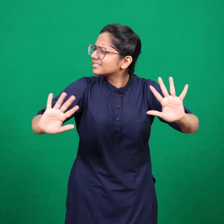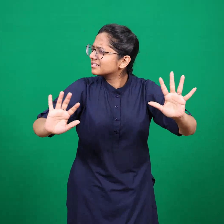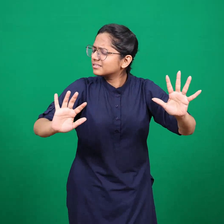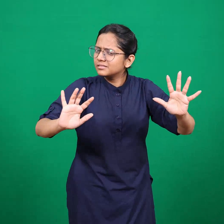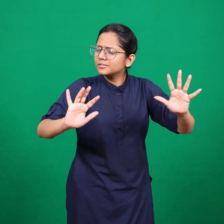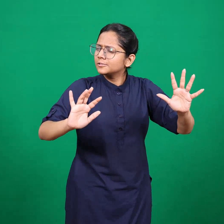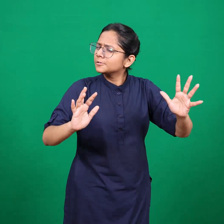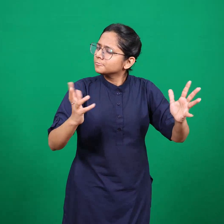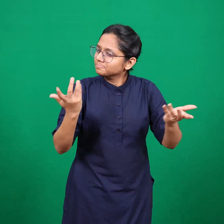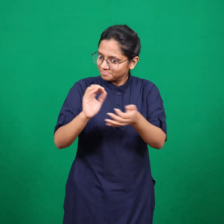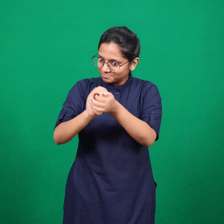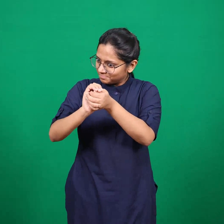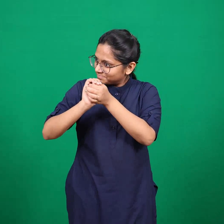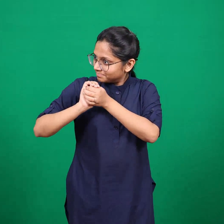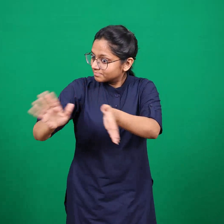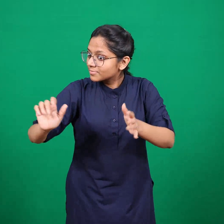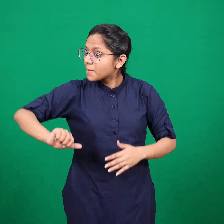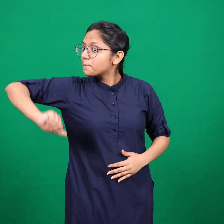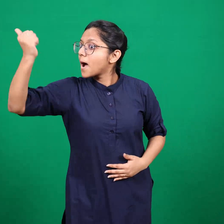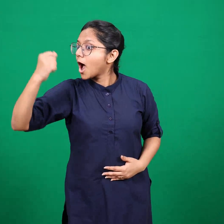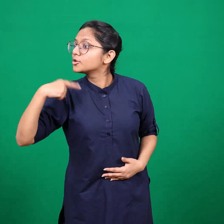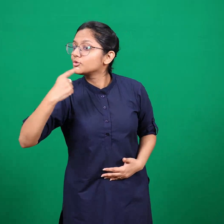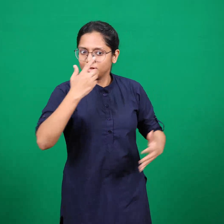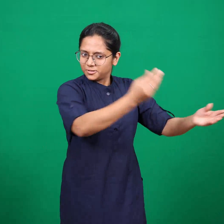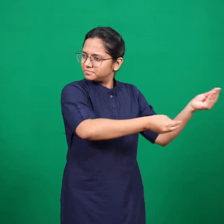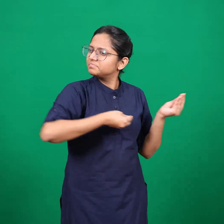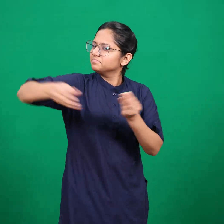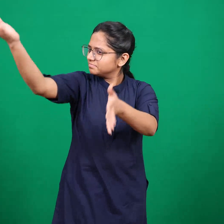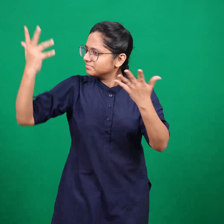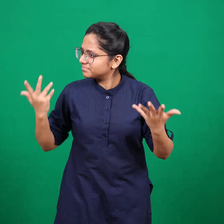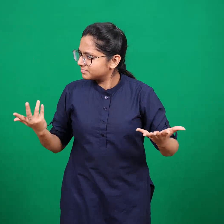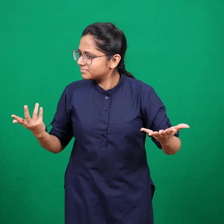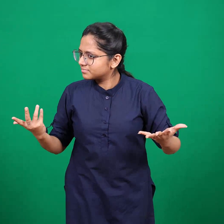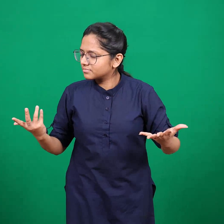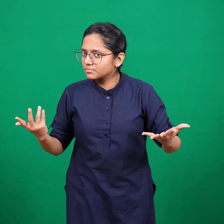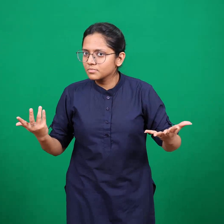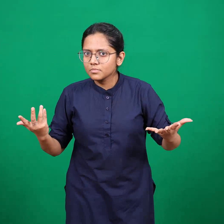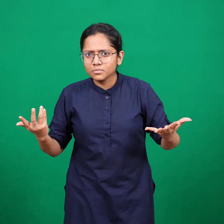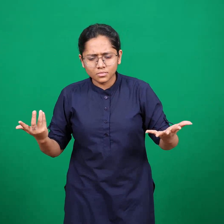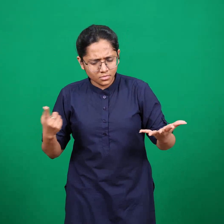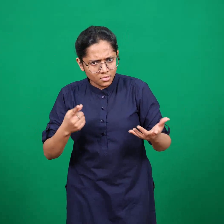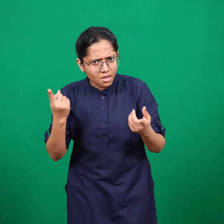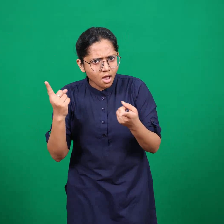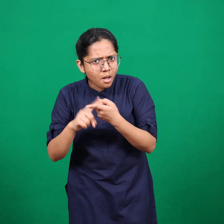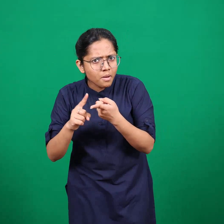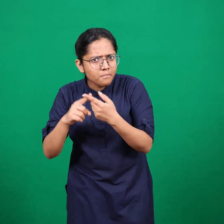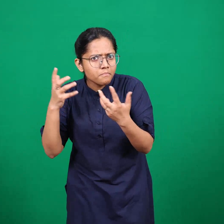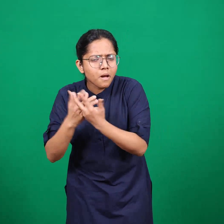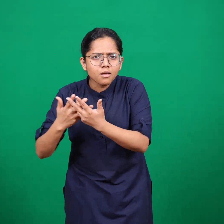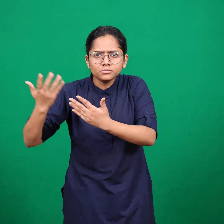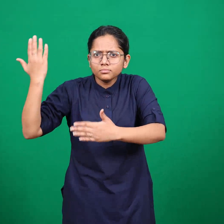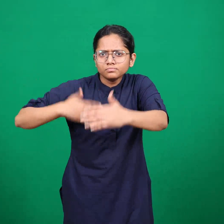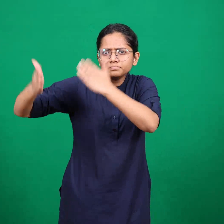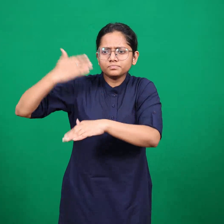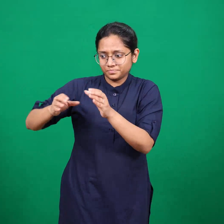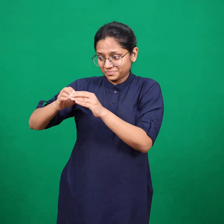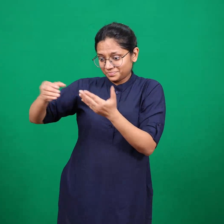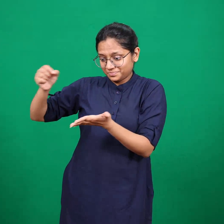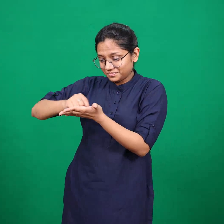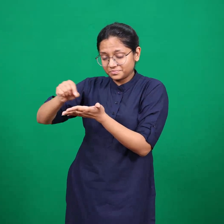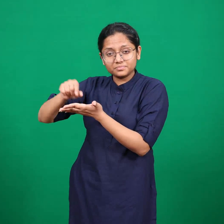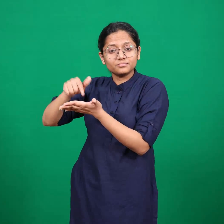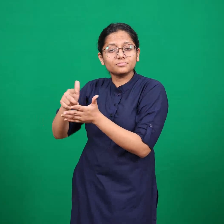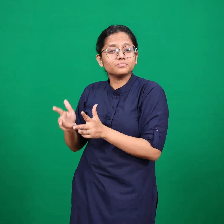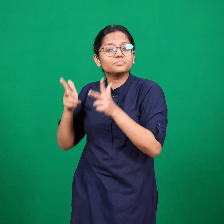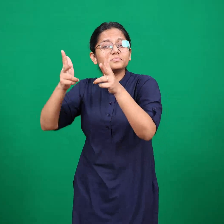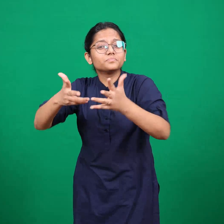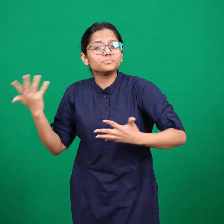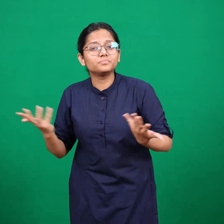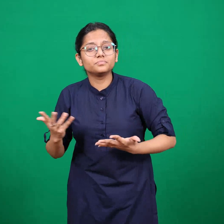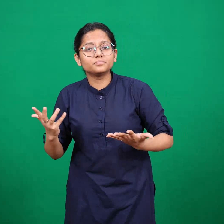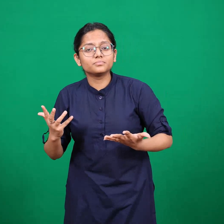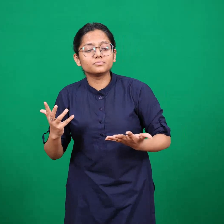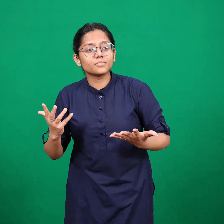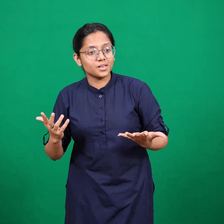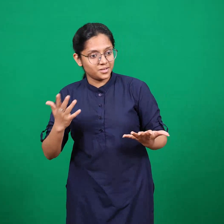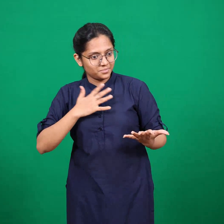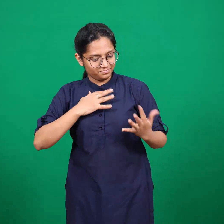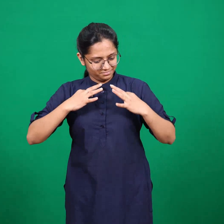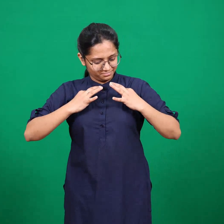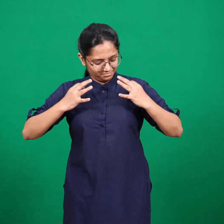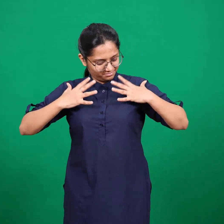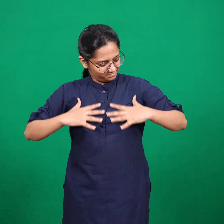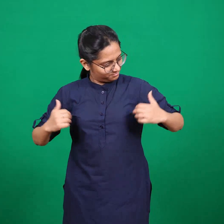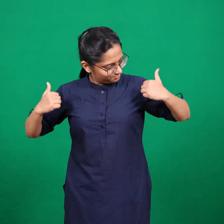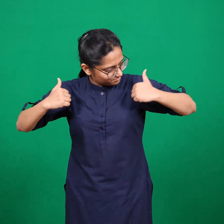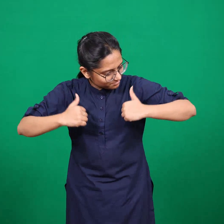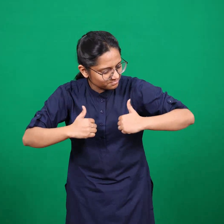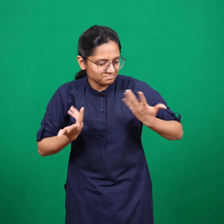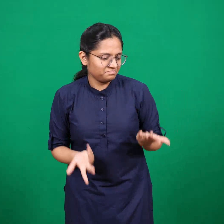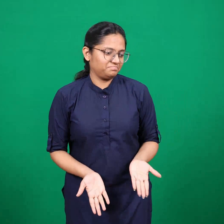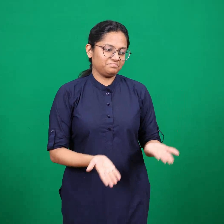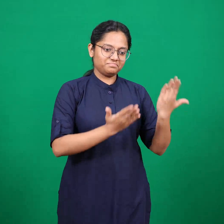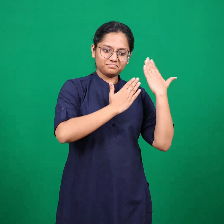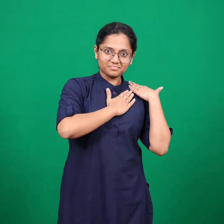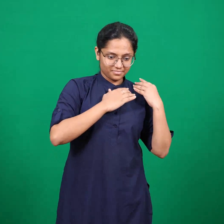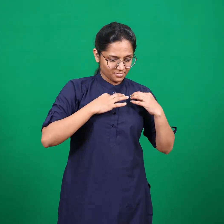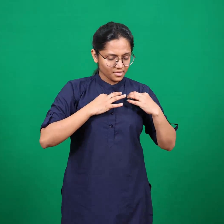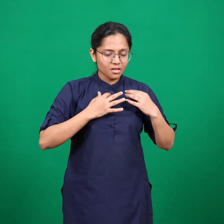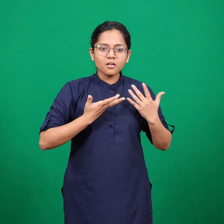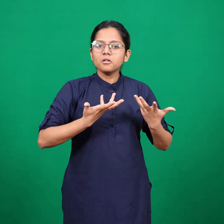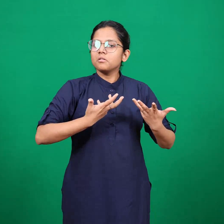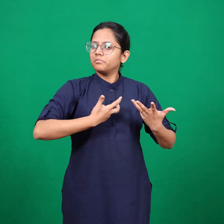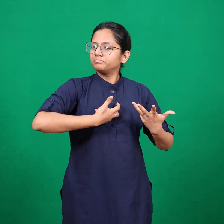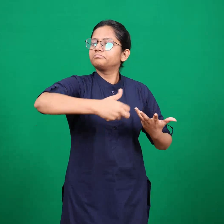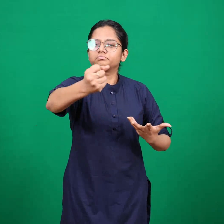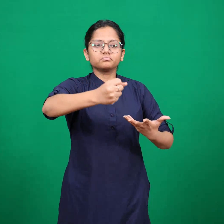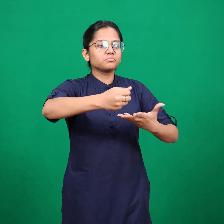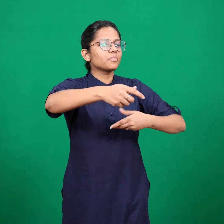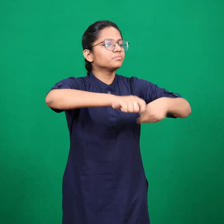Instead, let us cast lots to see who will get it."